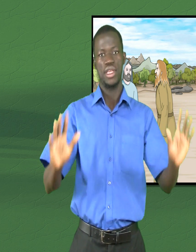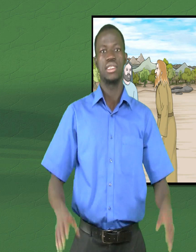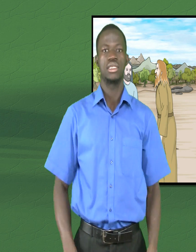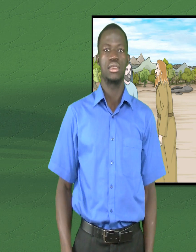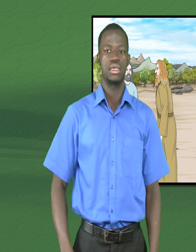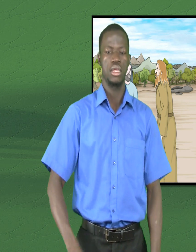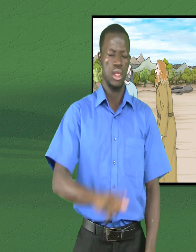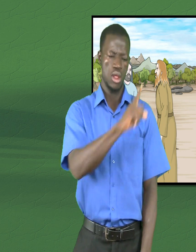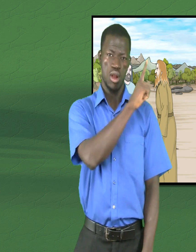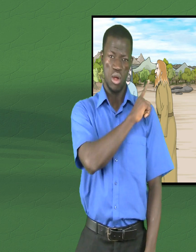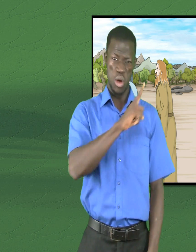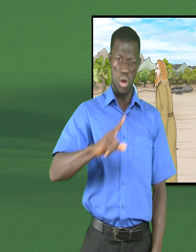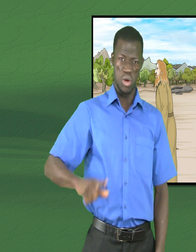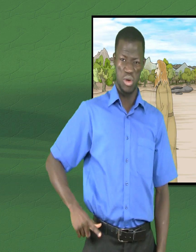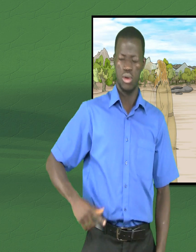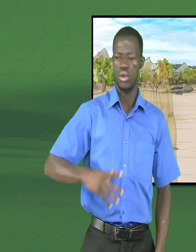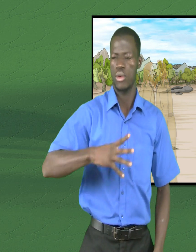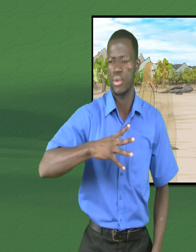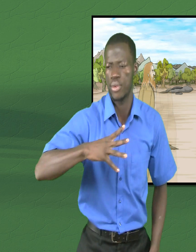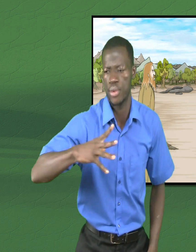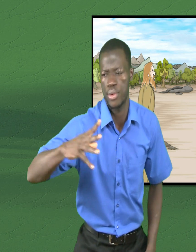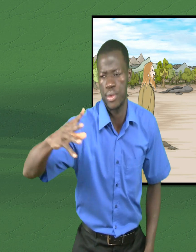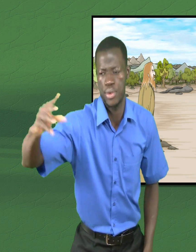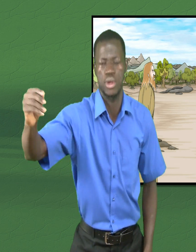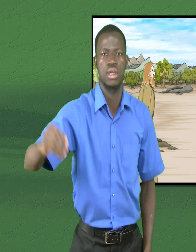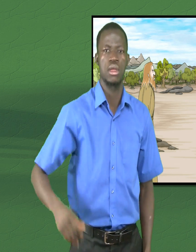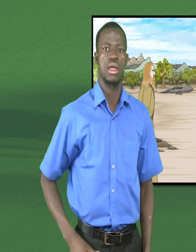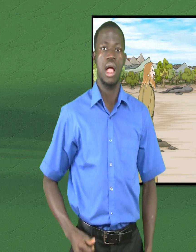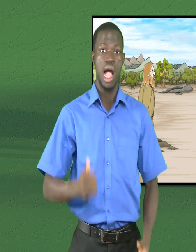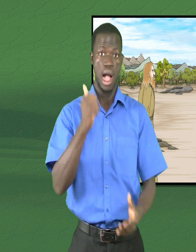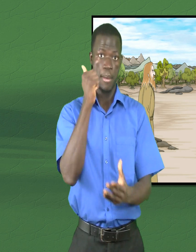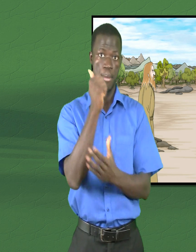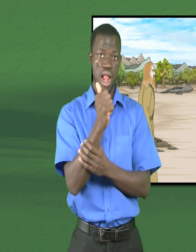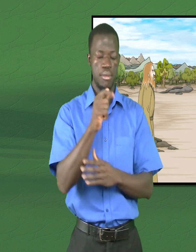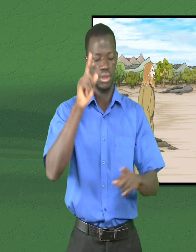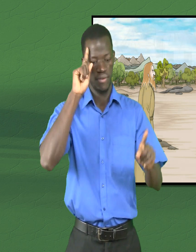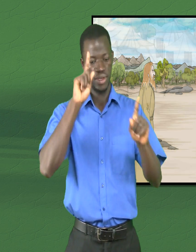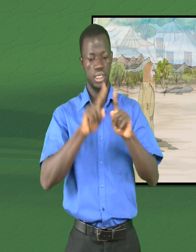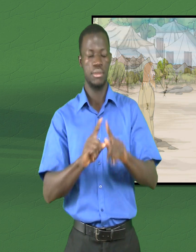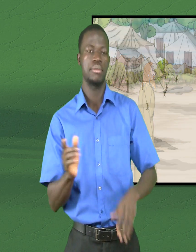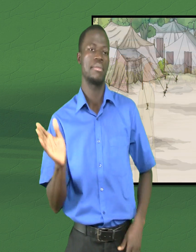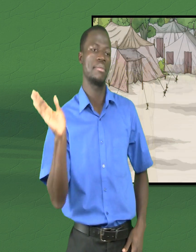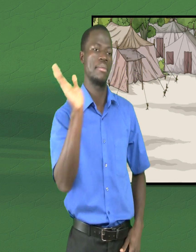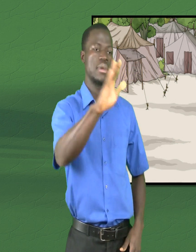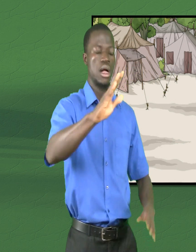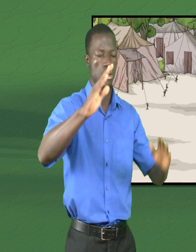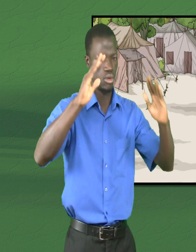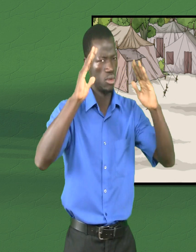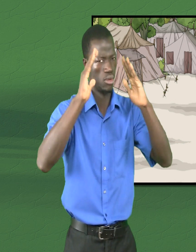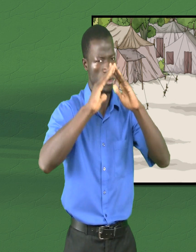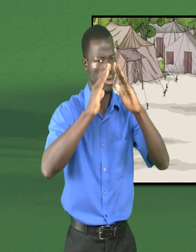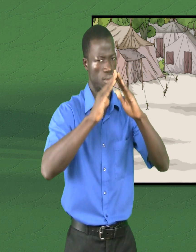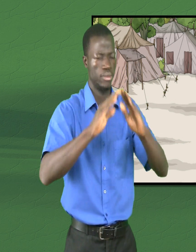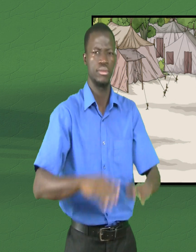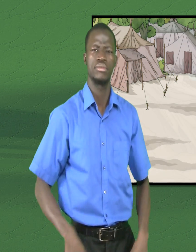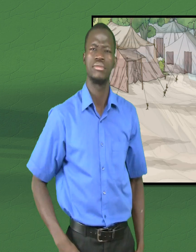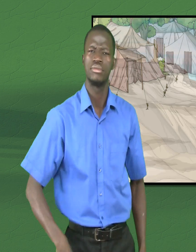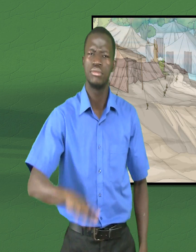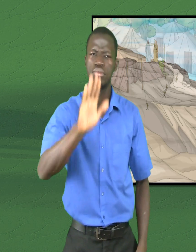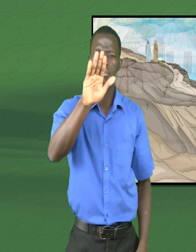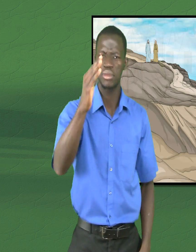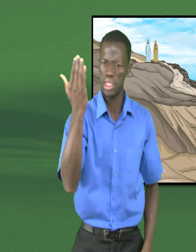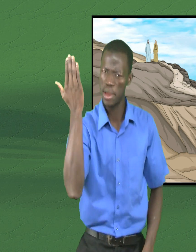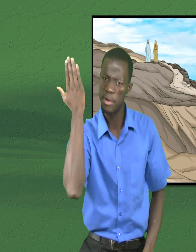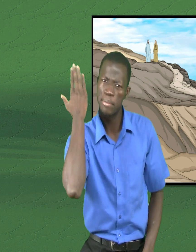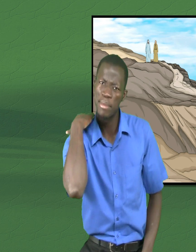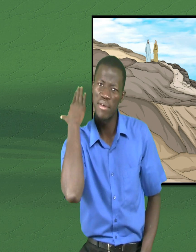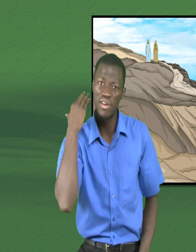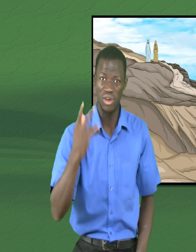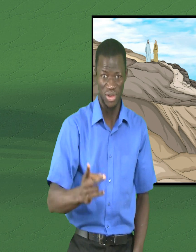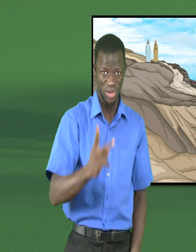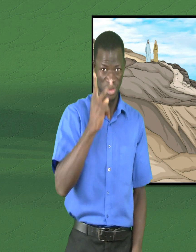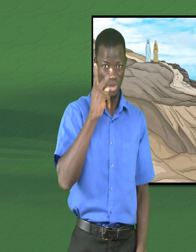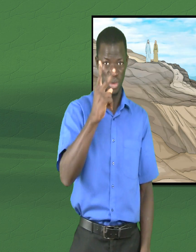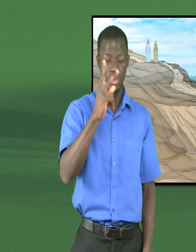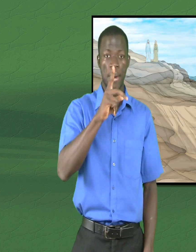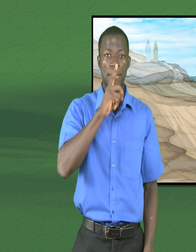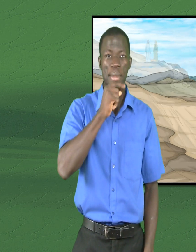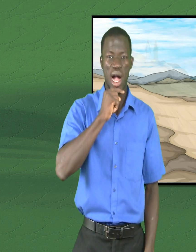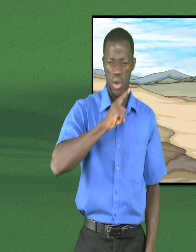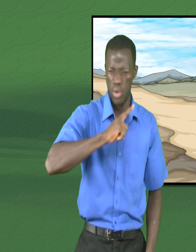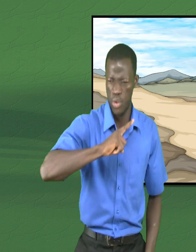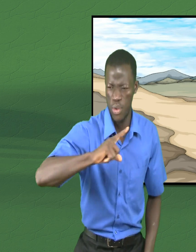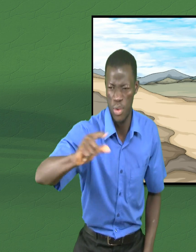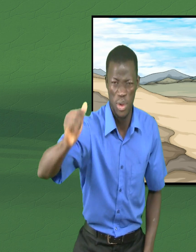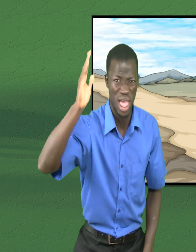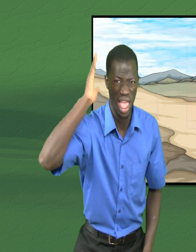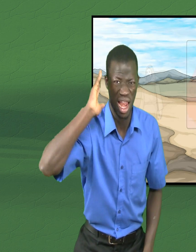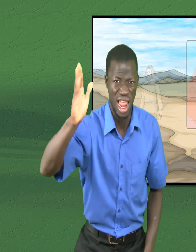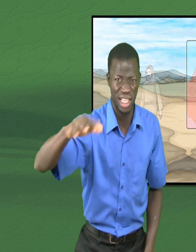When the LORD had finished speaking with Abraham, He departed, and Abraham returned home.